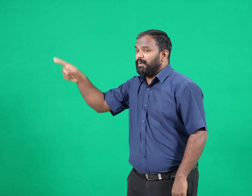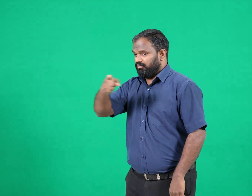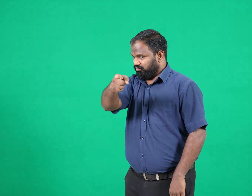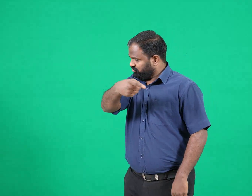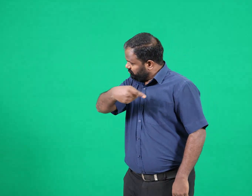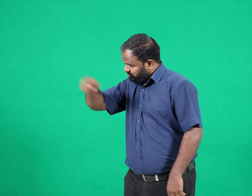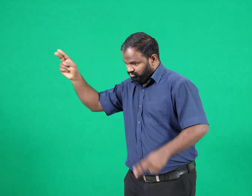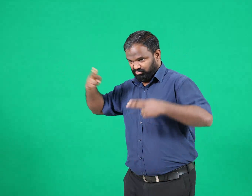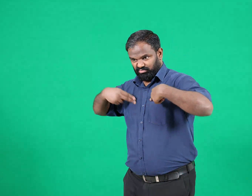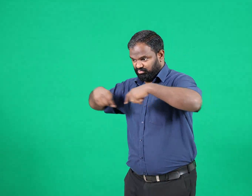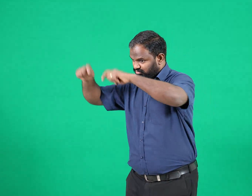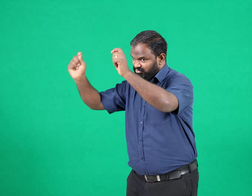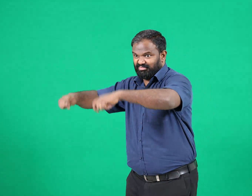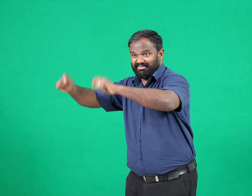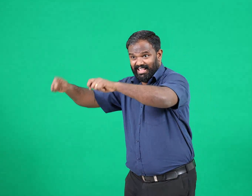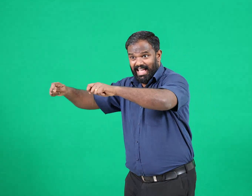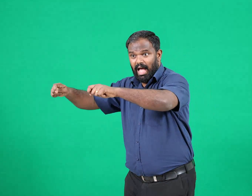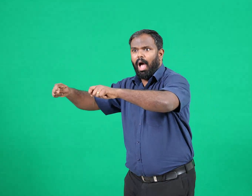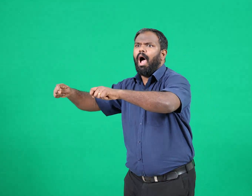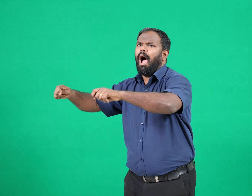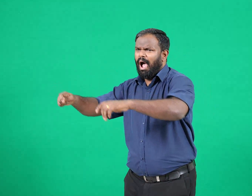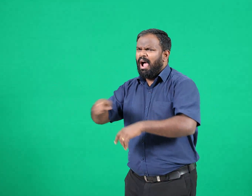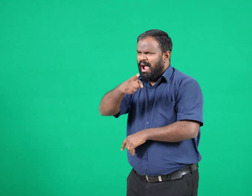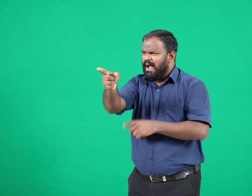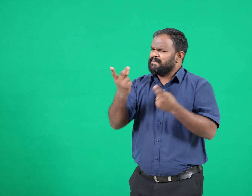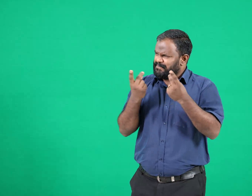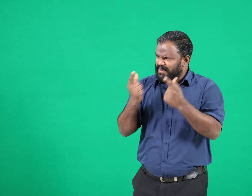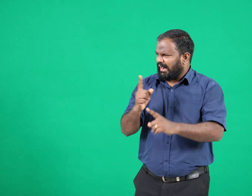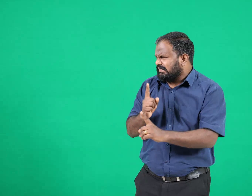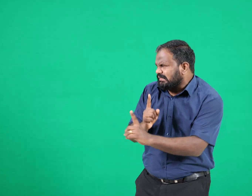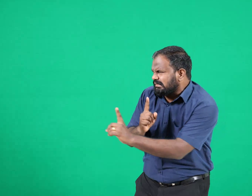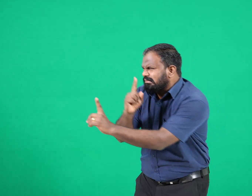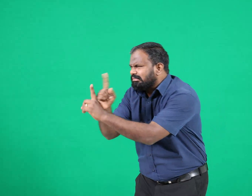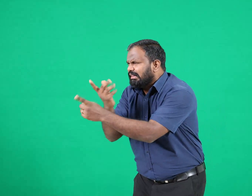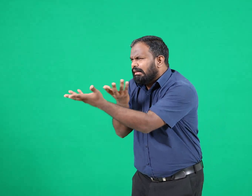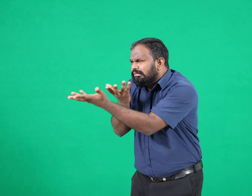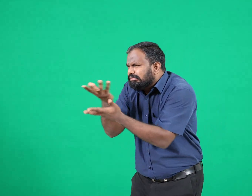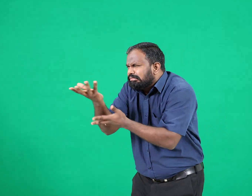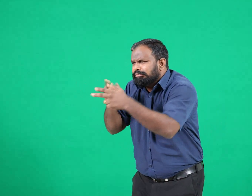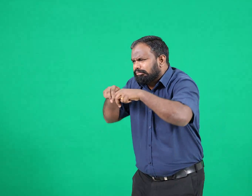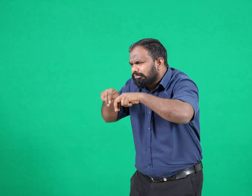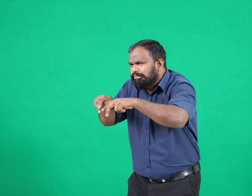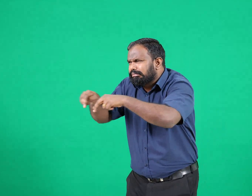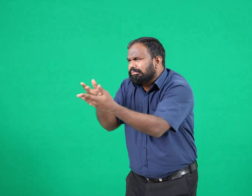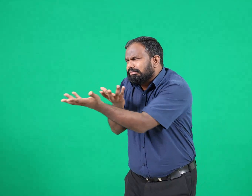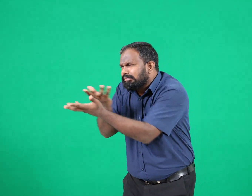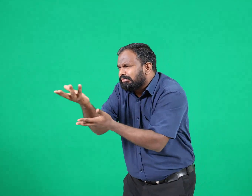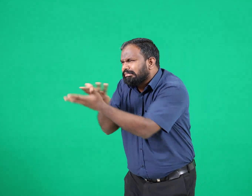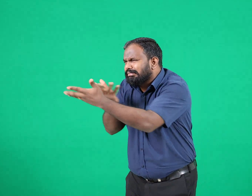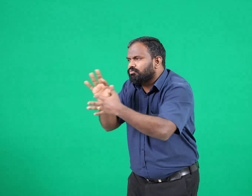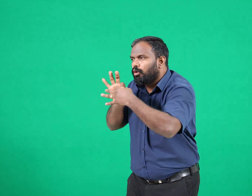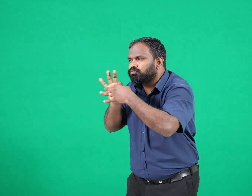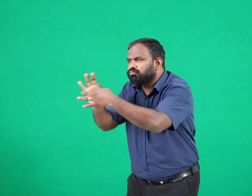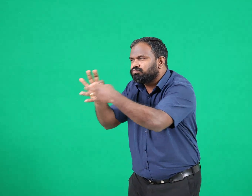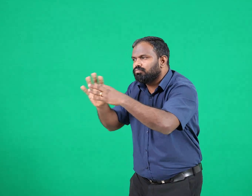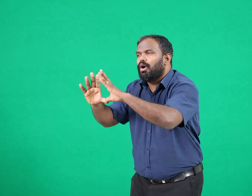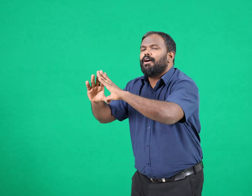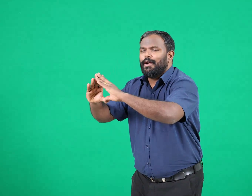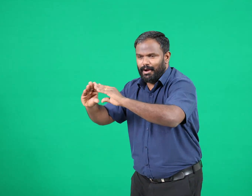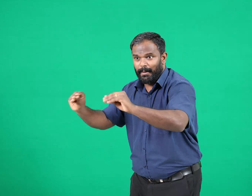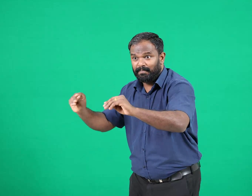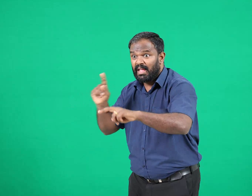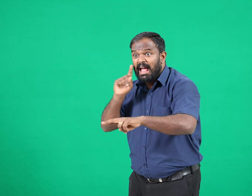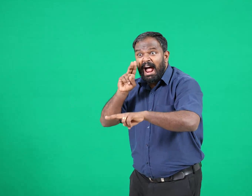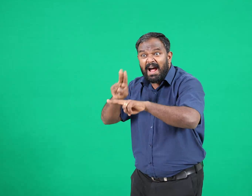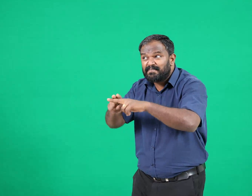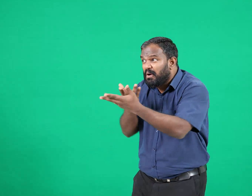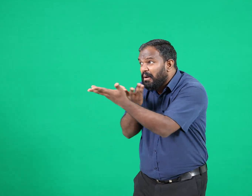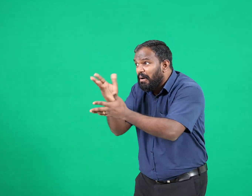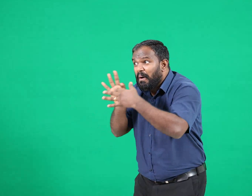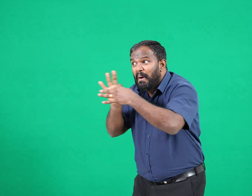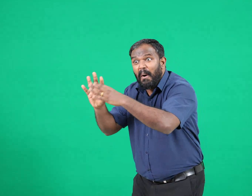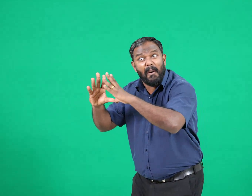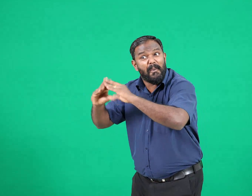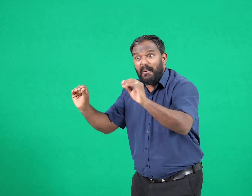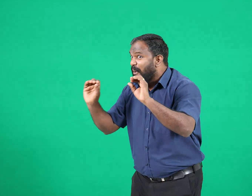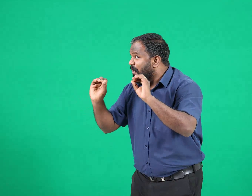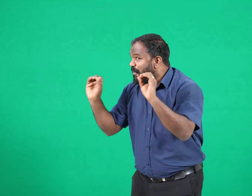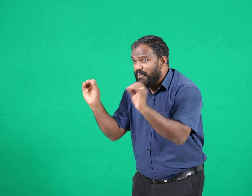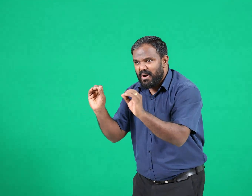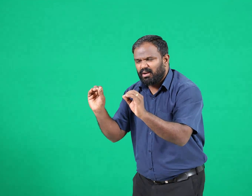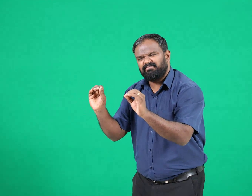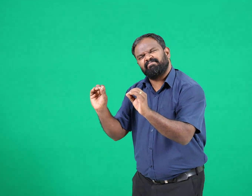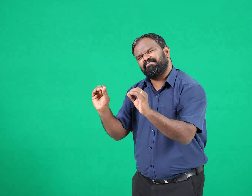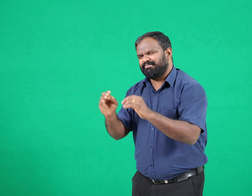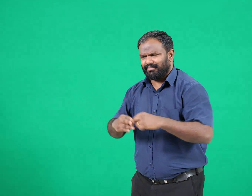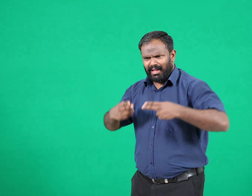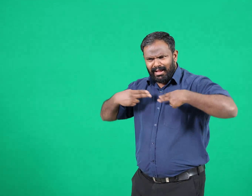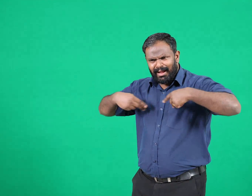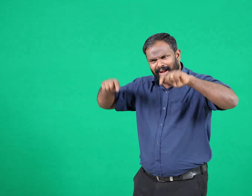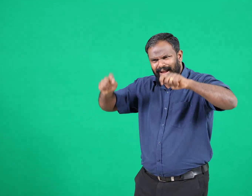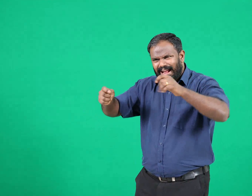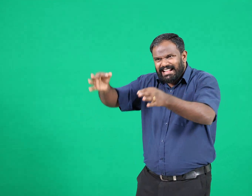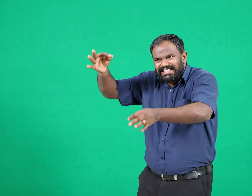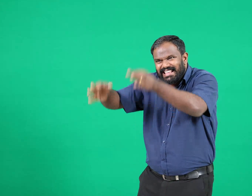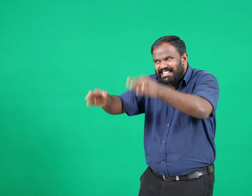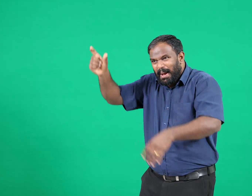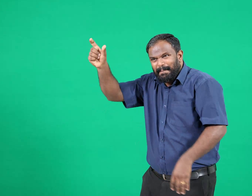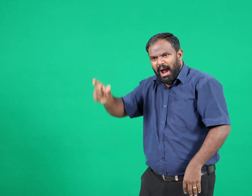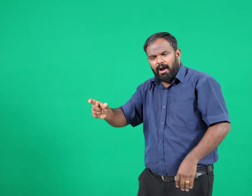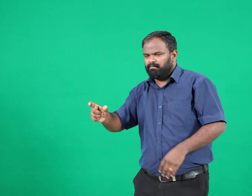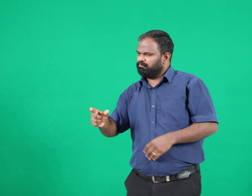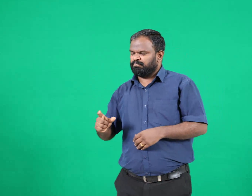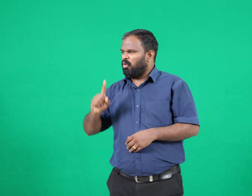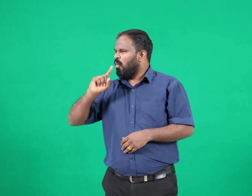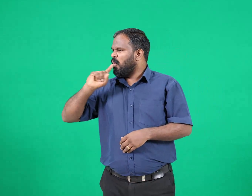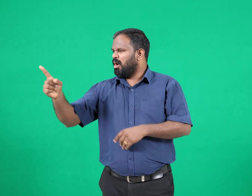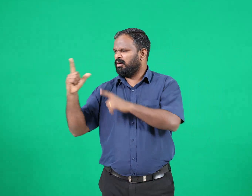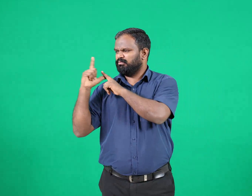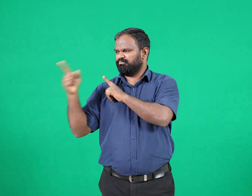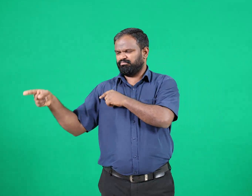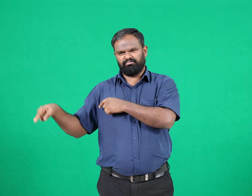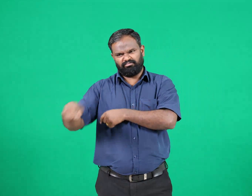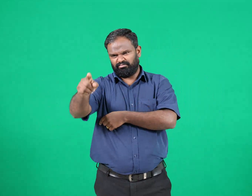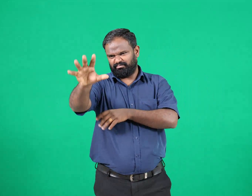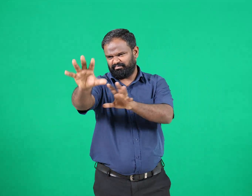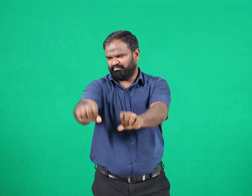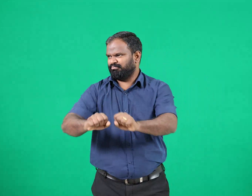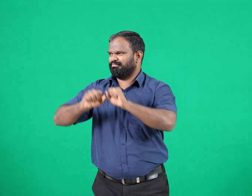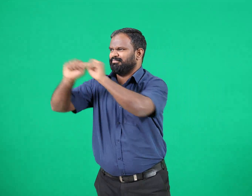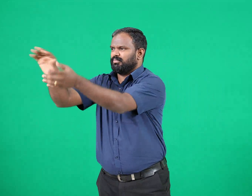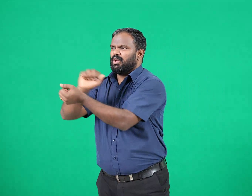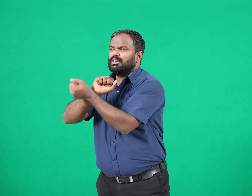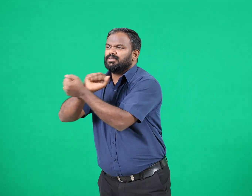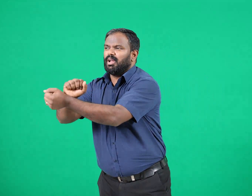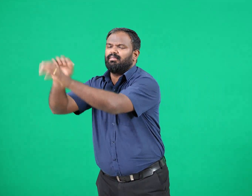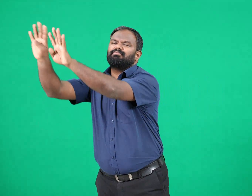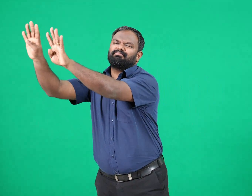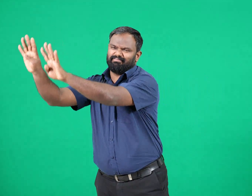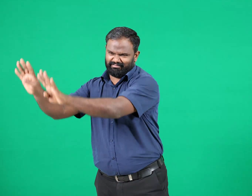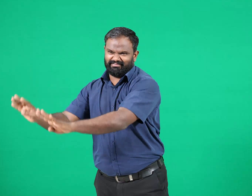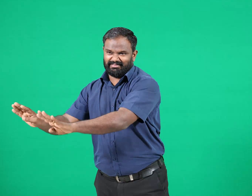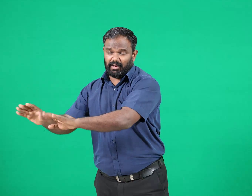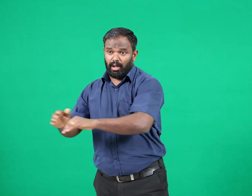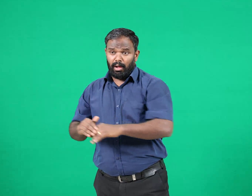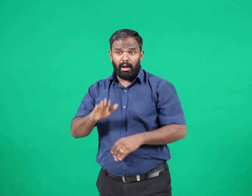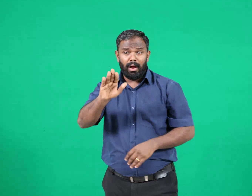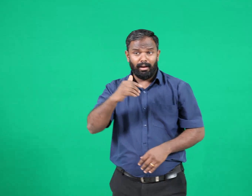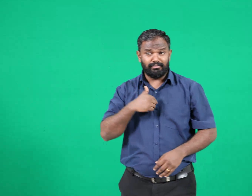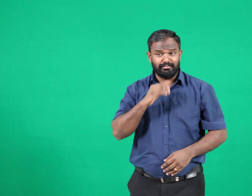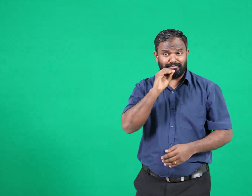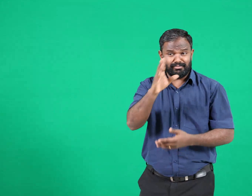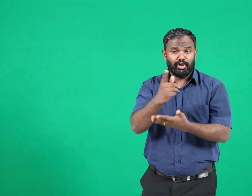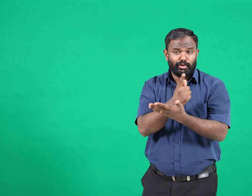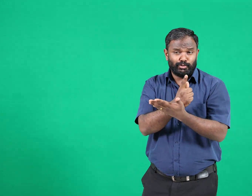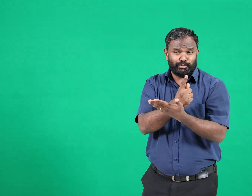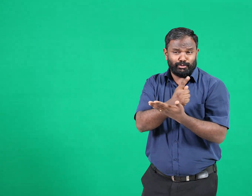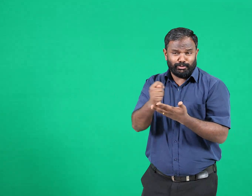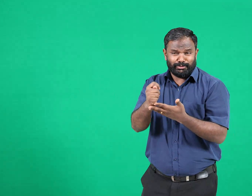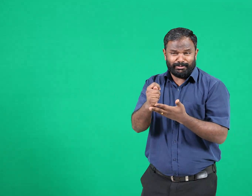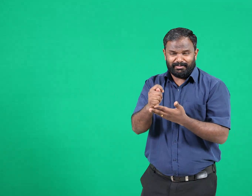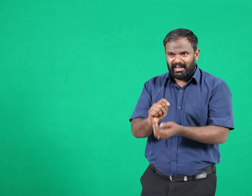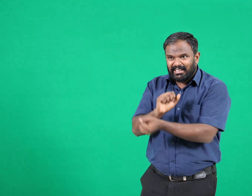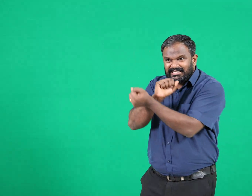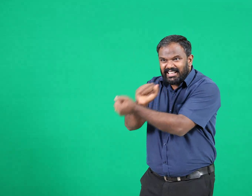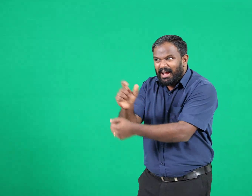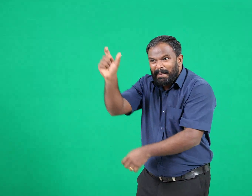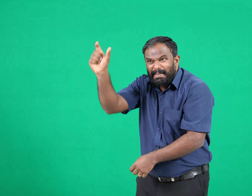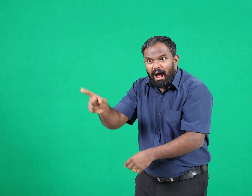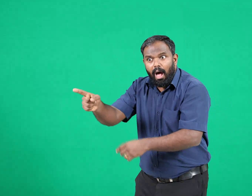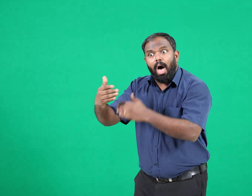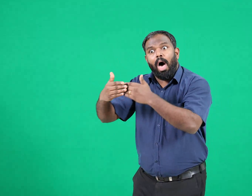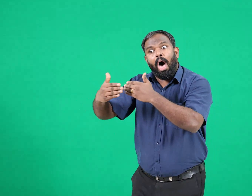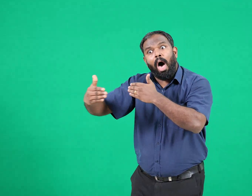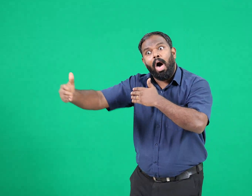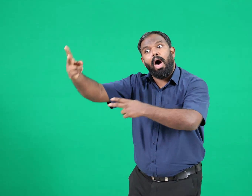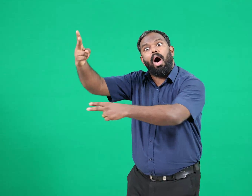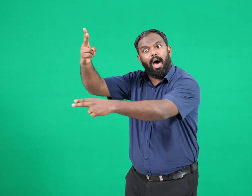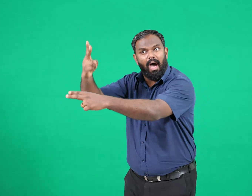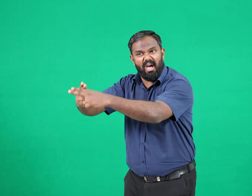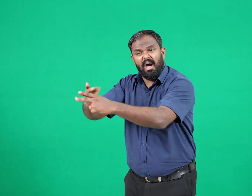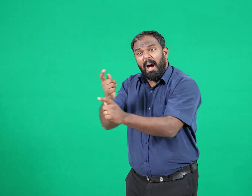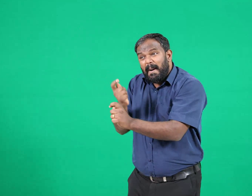Otherwise, he may hand you over to the judge, and the judge may hand you over to the officer, and you may be thrown into prison.